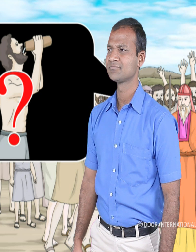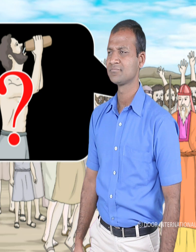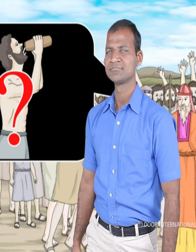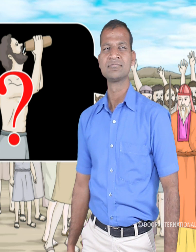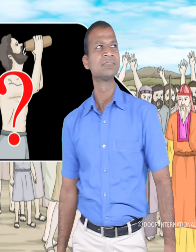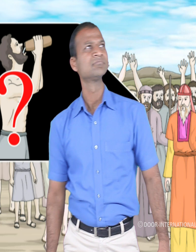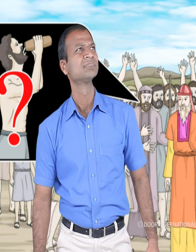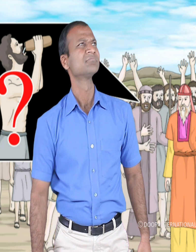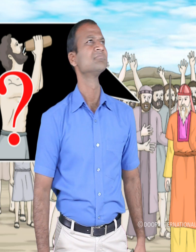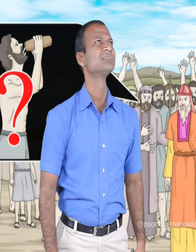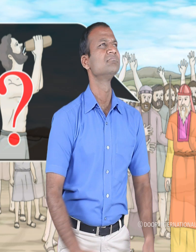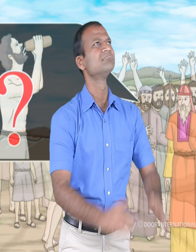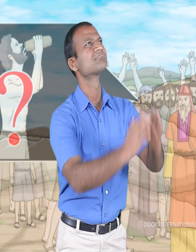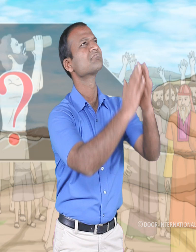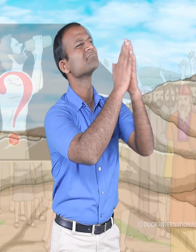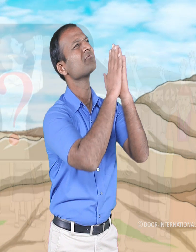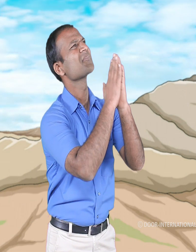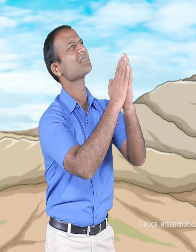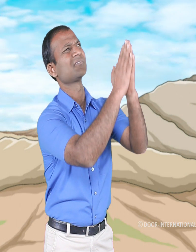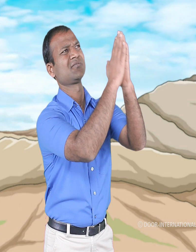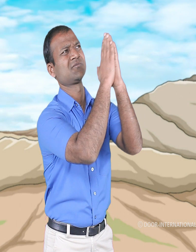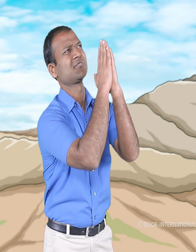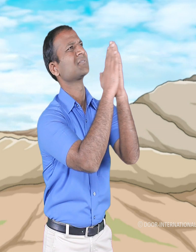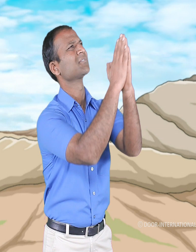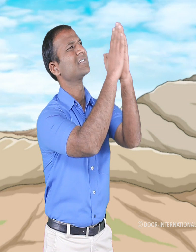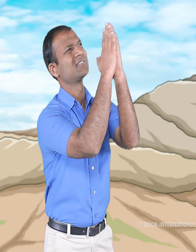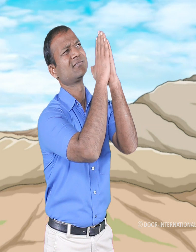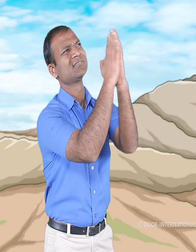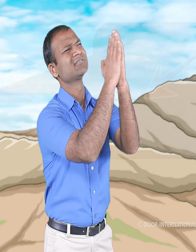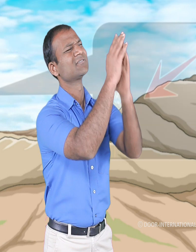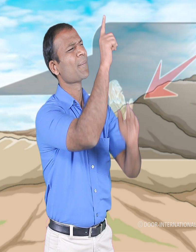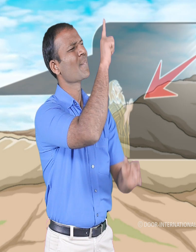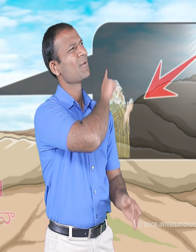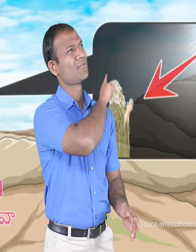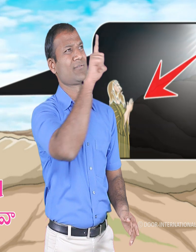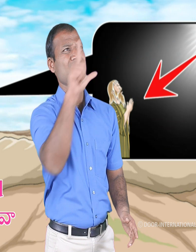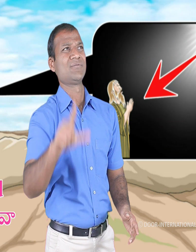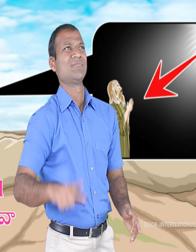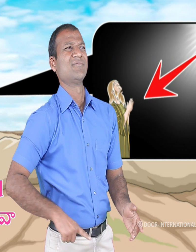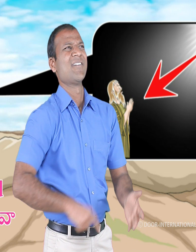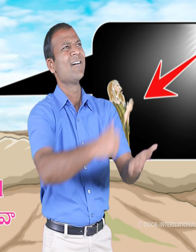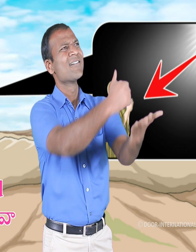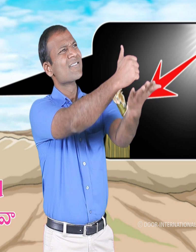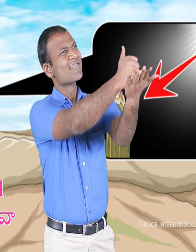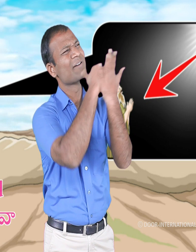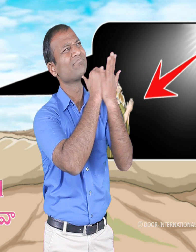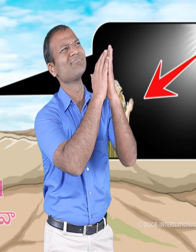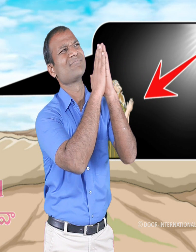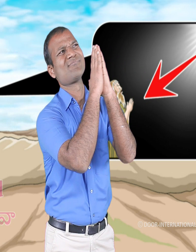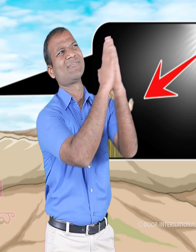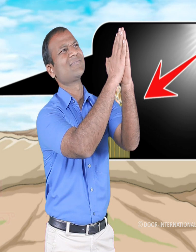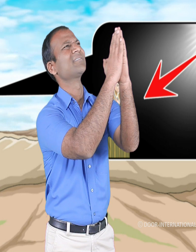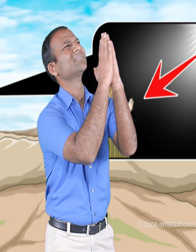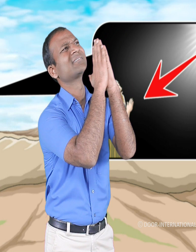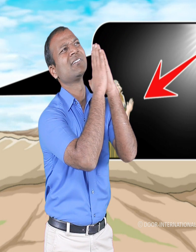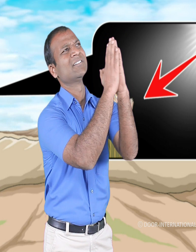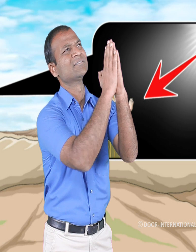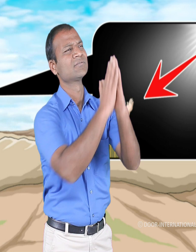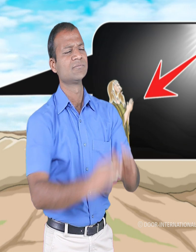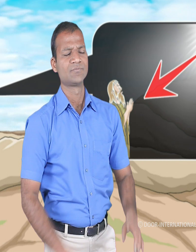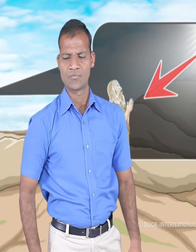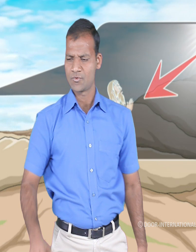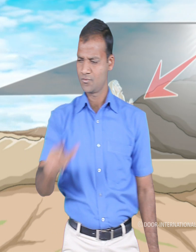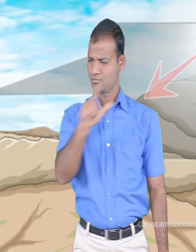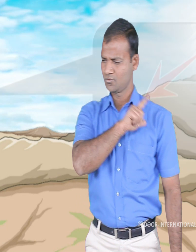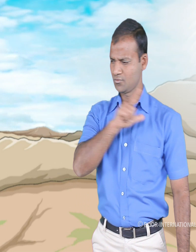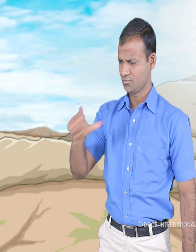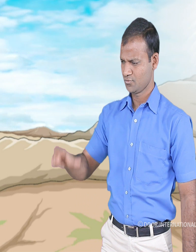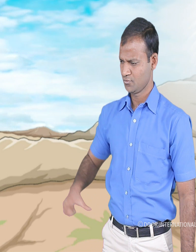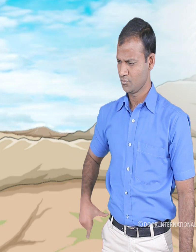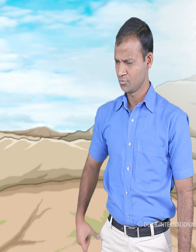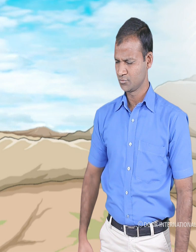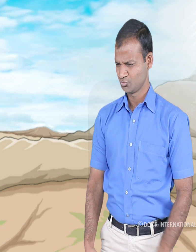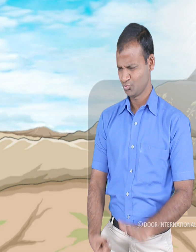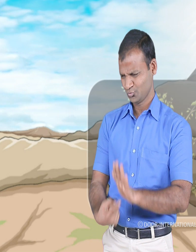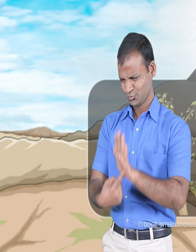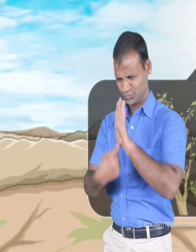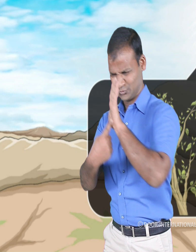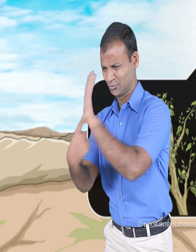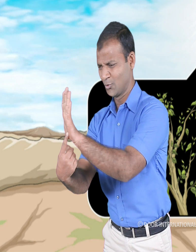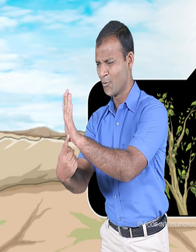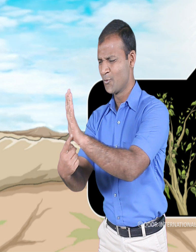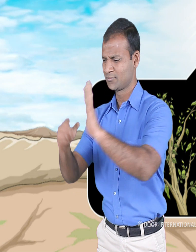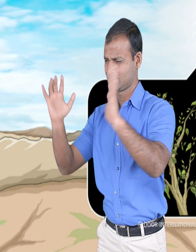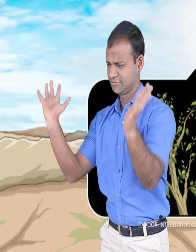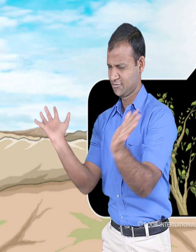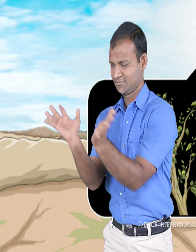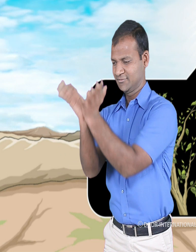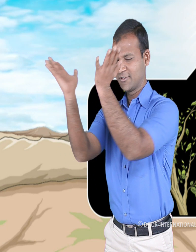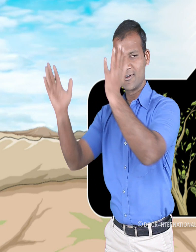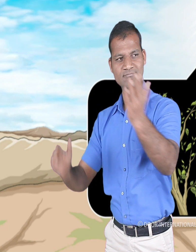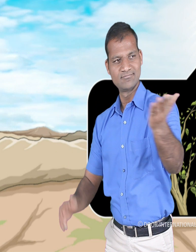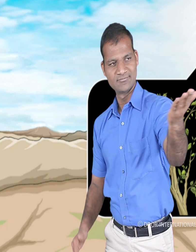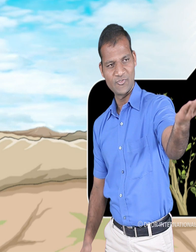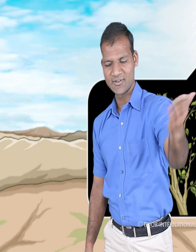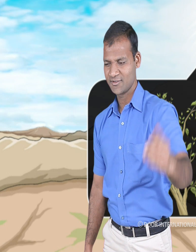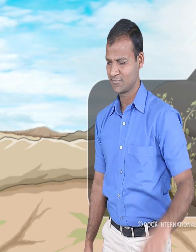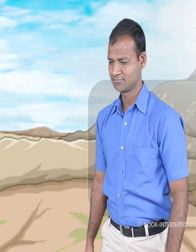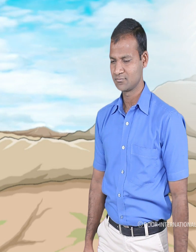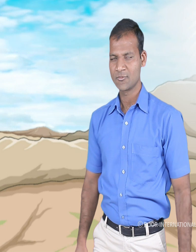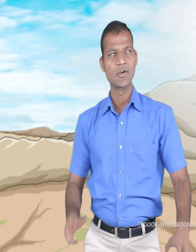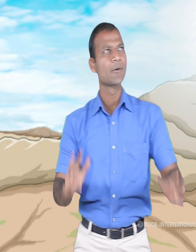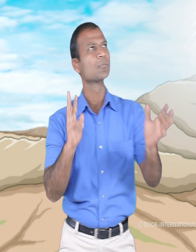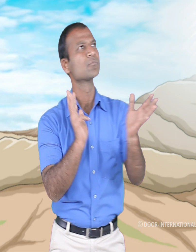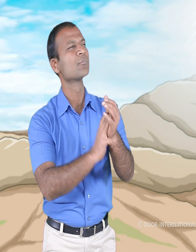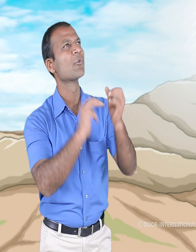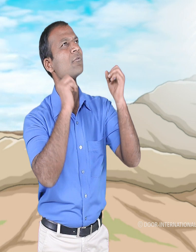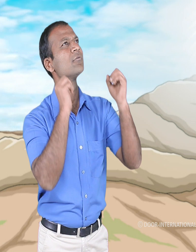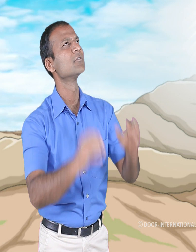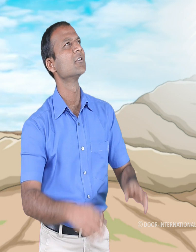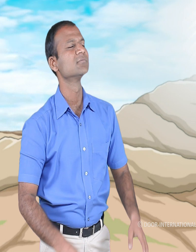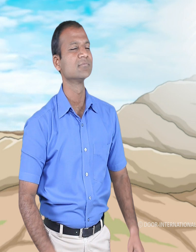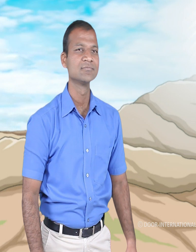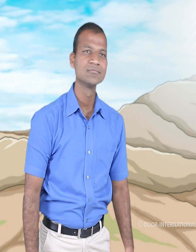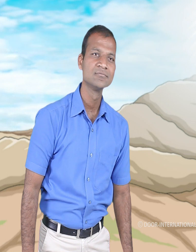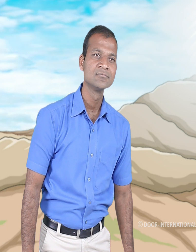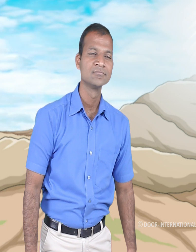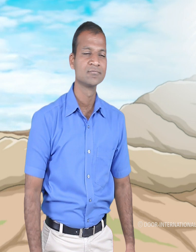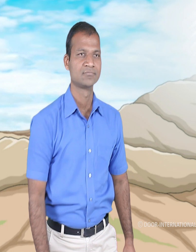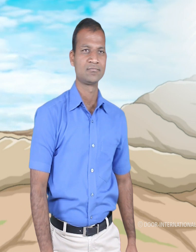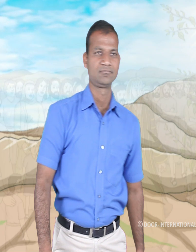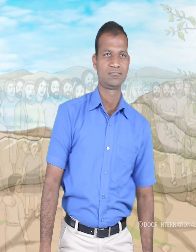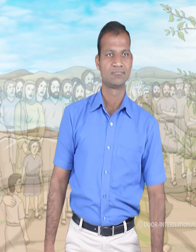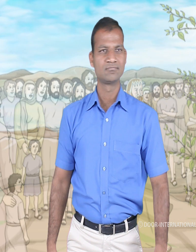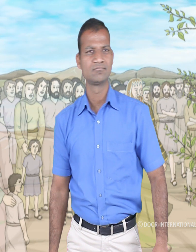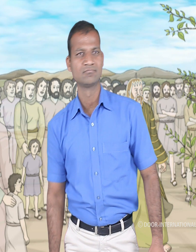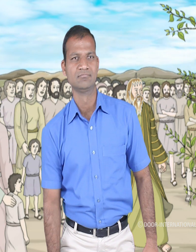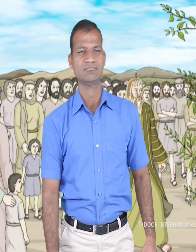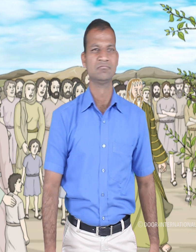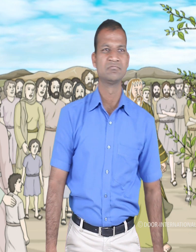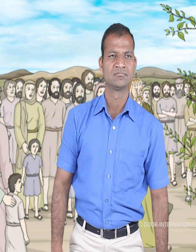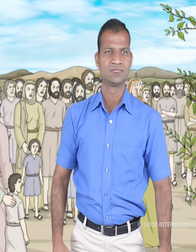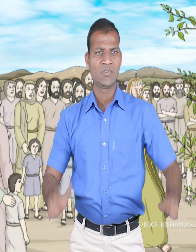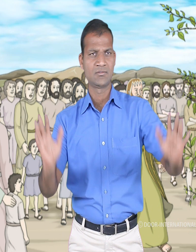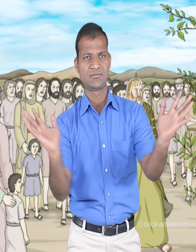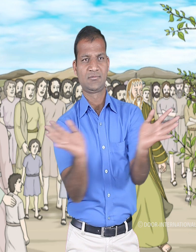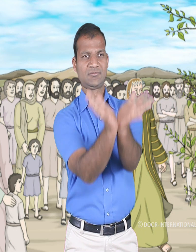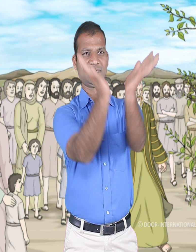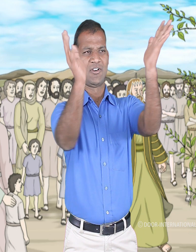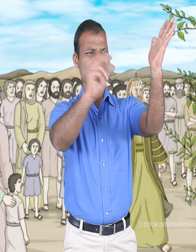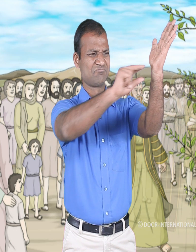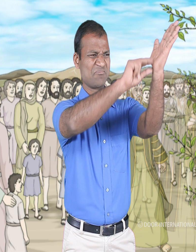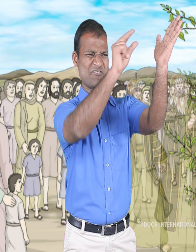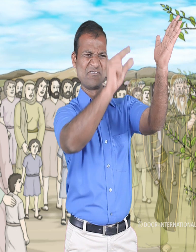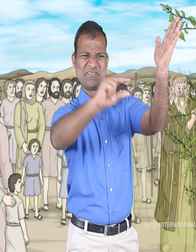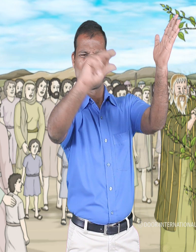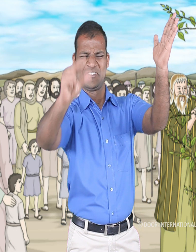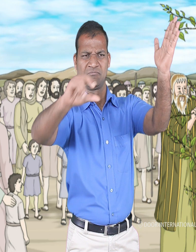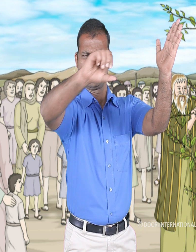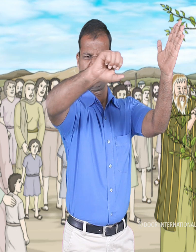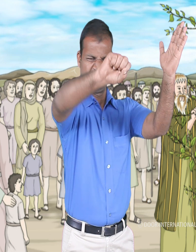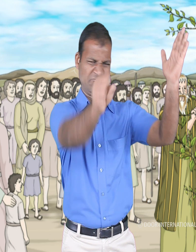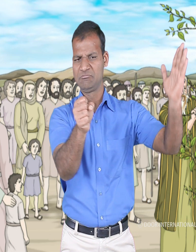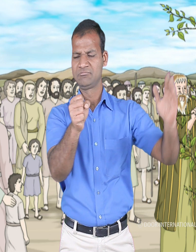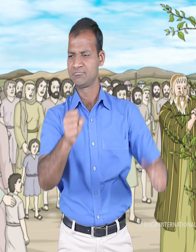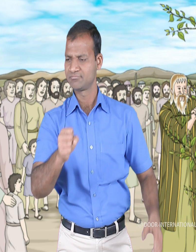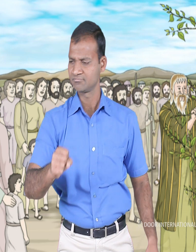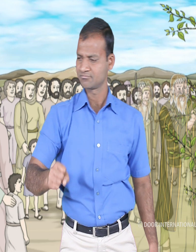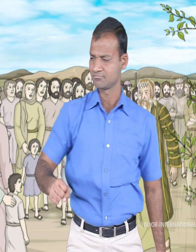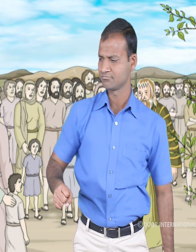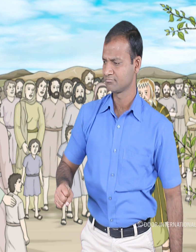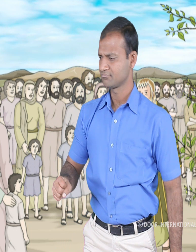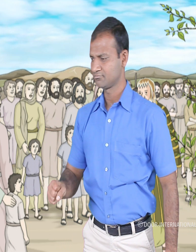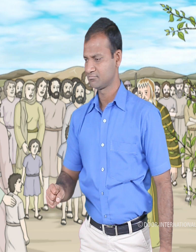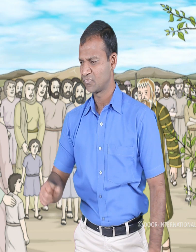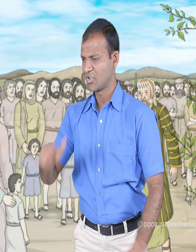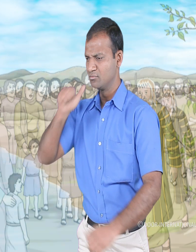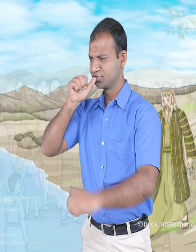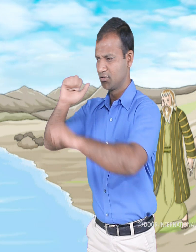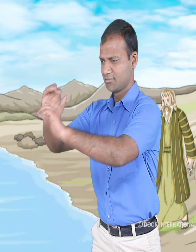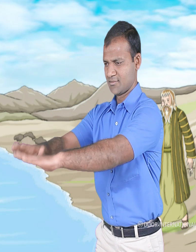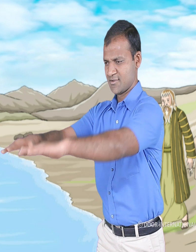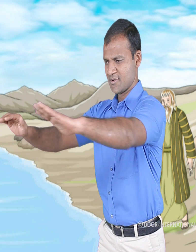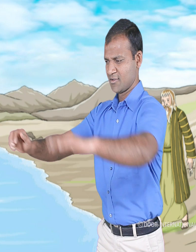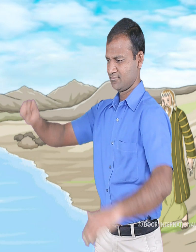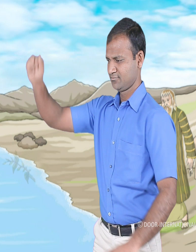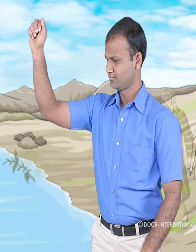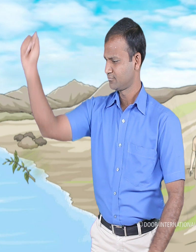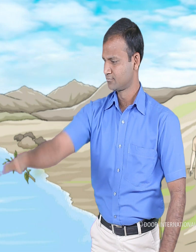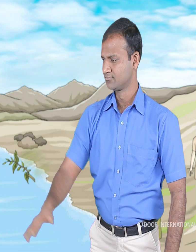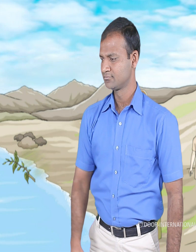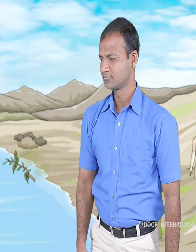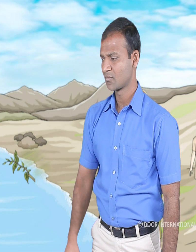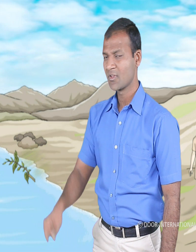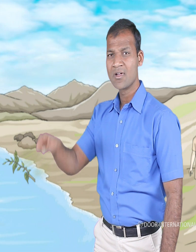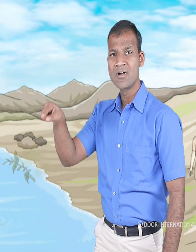And Moses cried out to the LORD, and the LORD showed him a log.